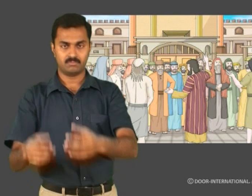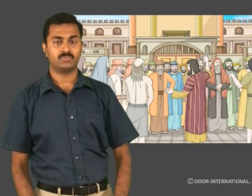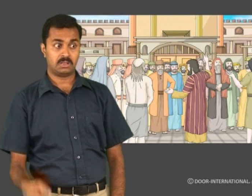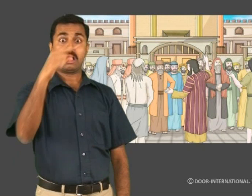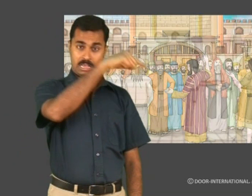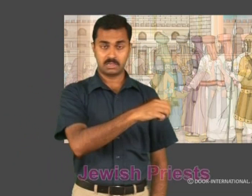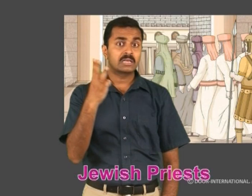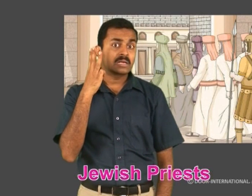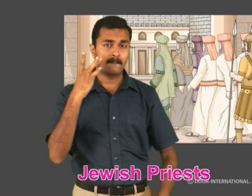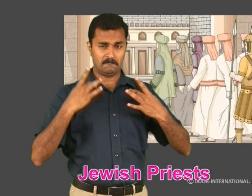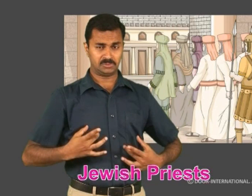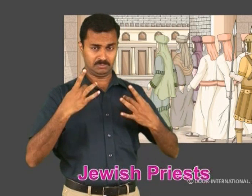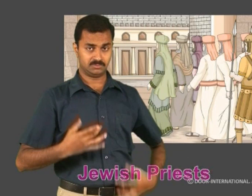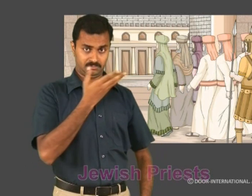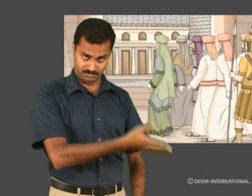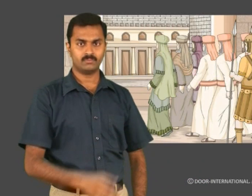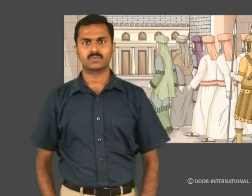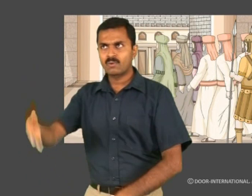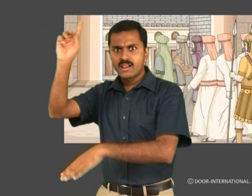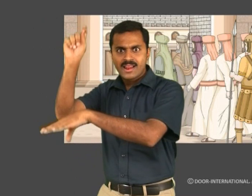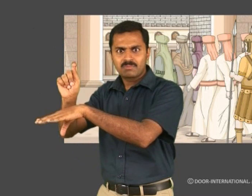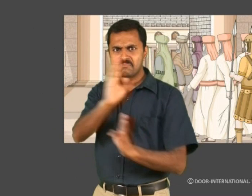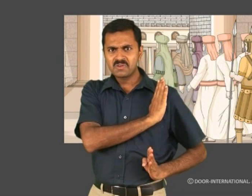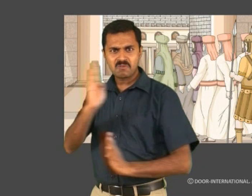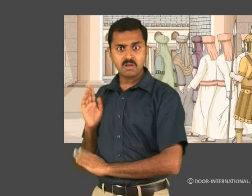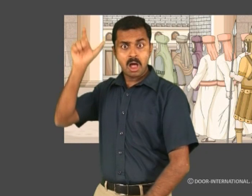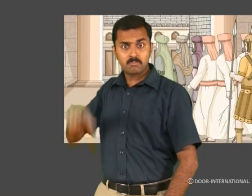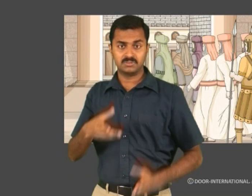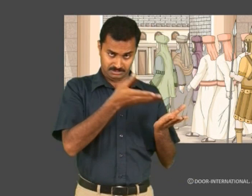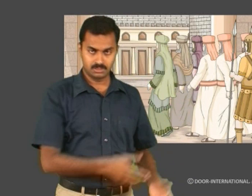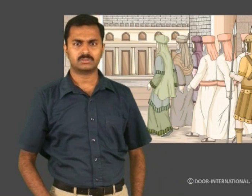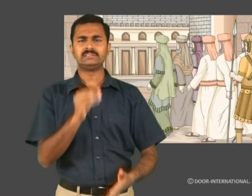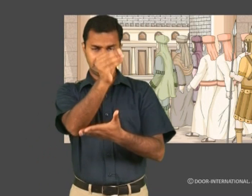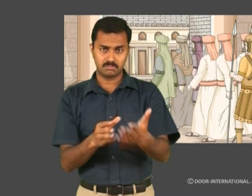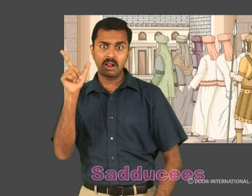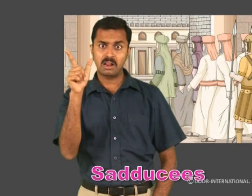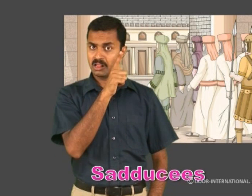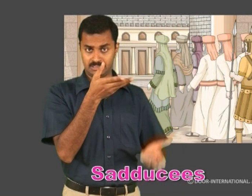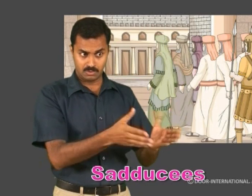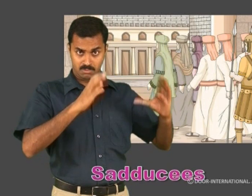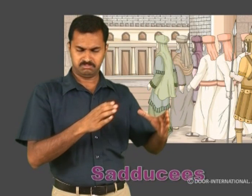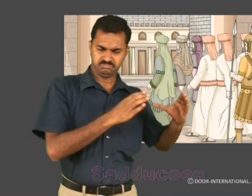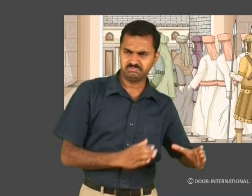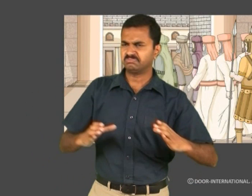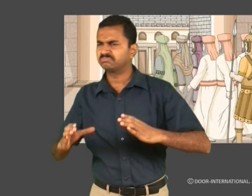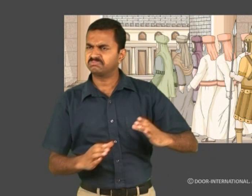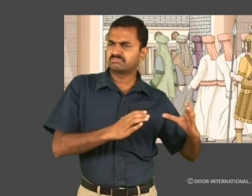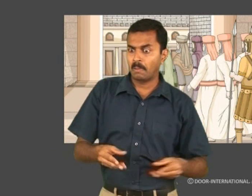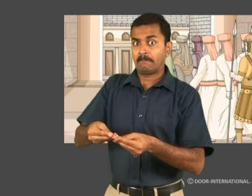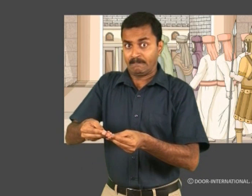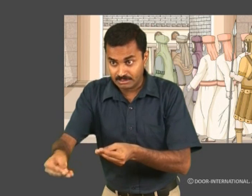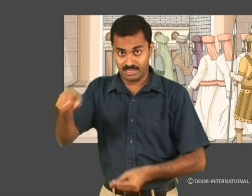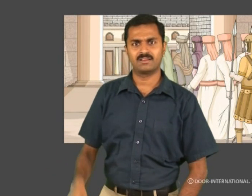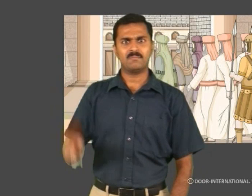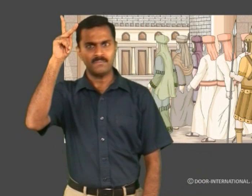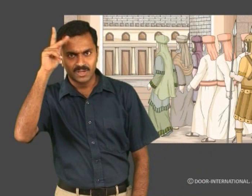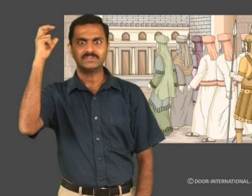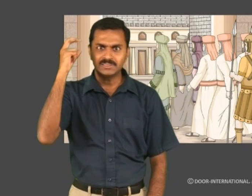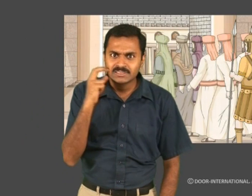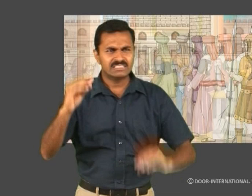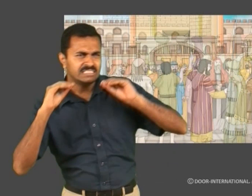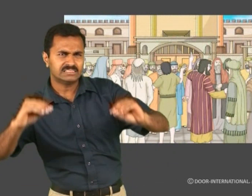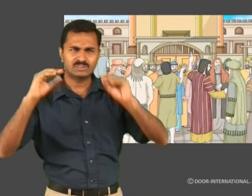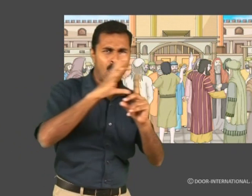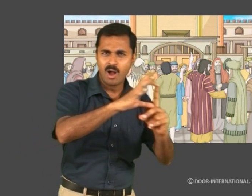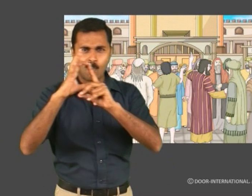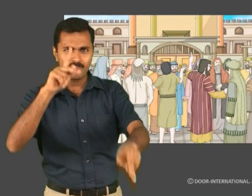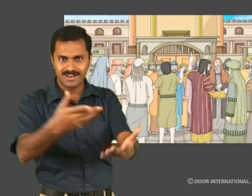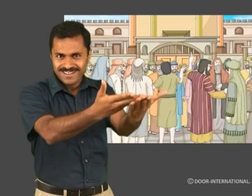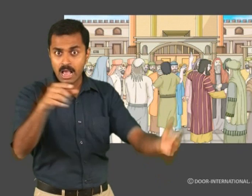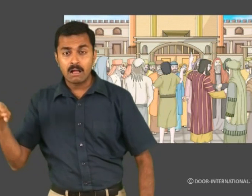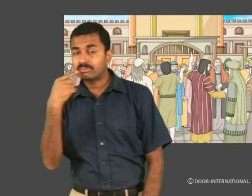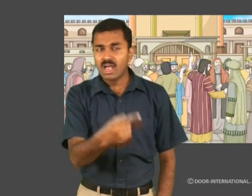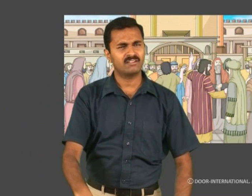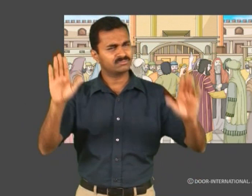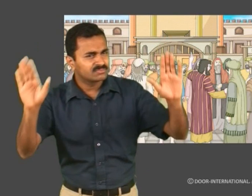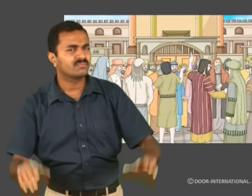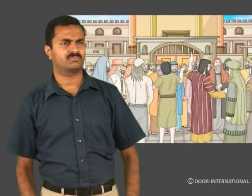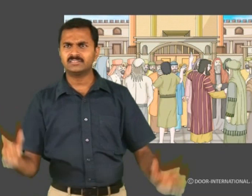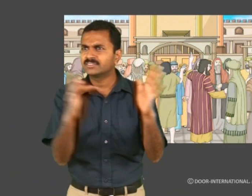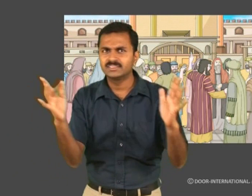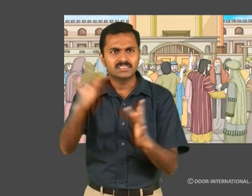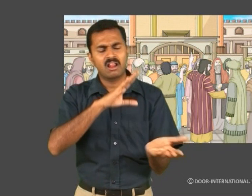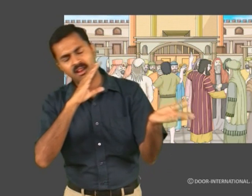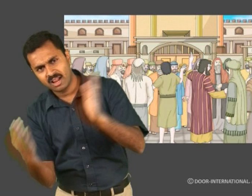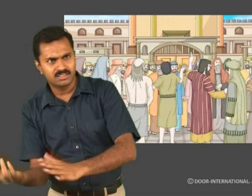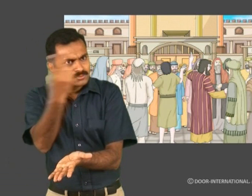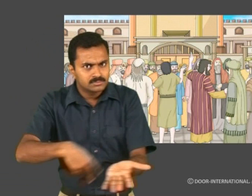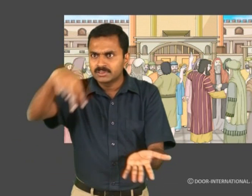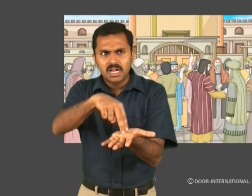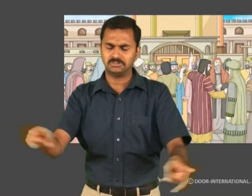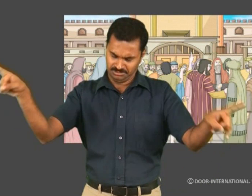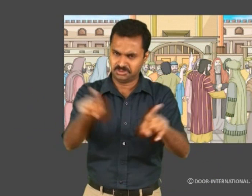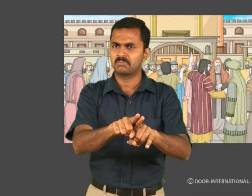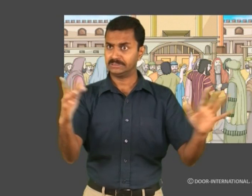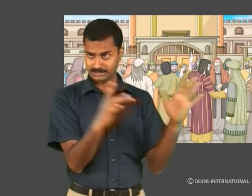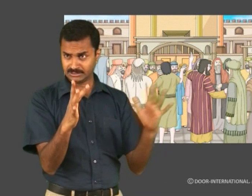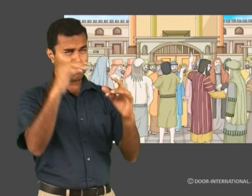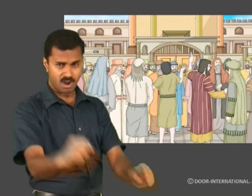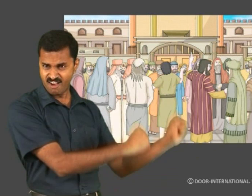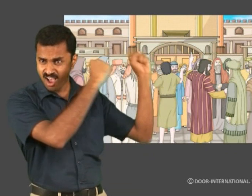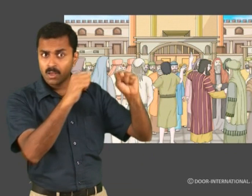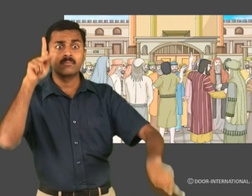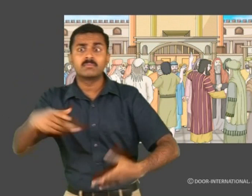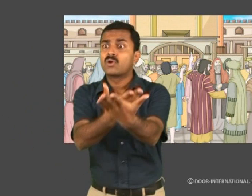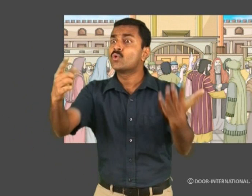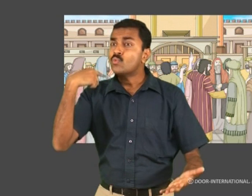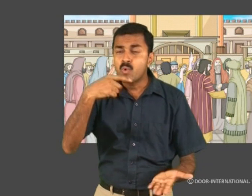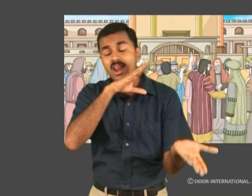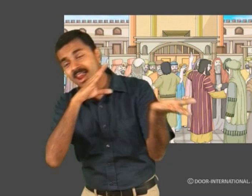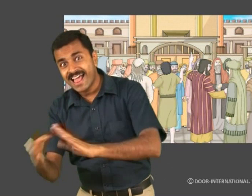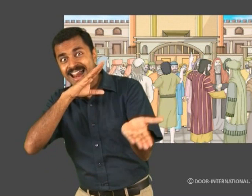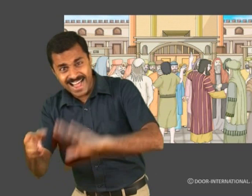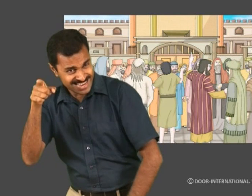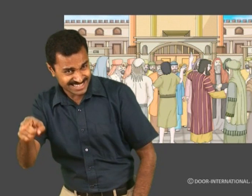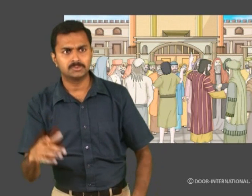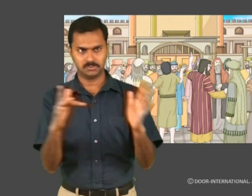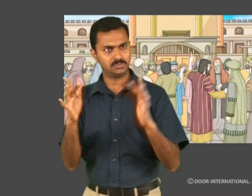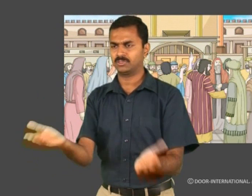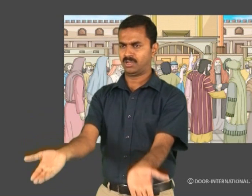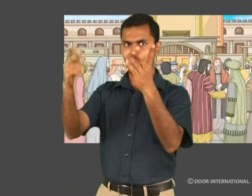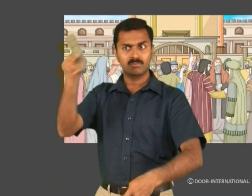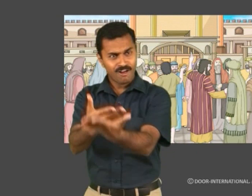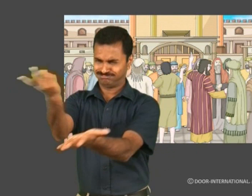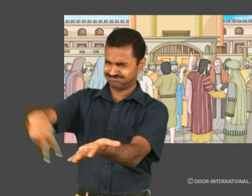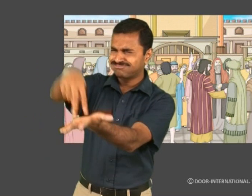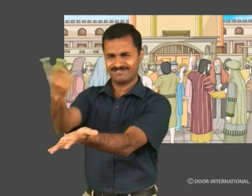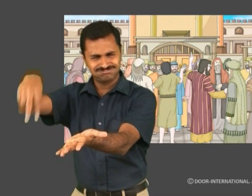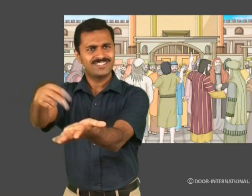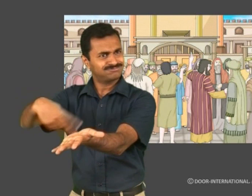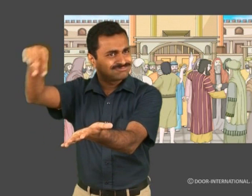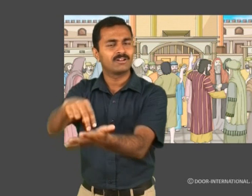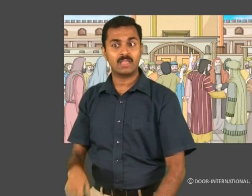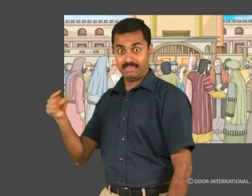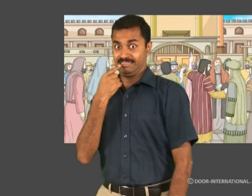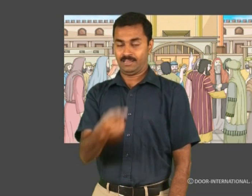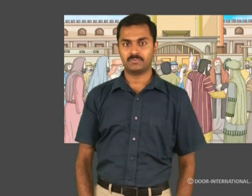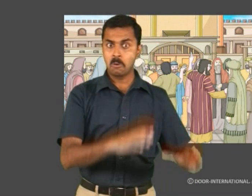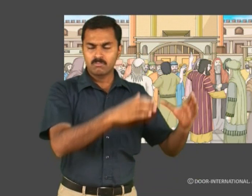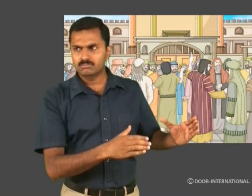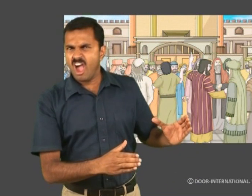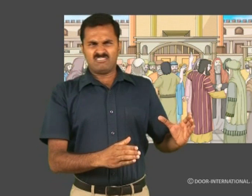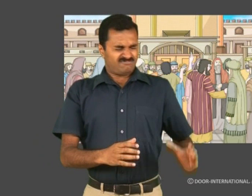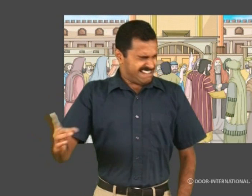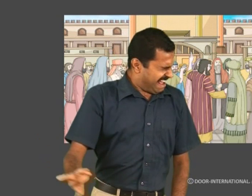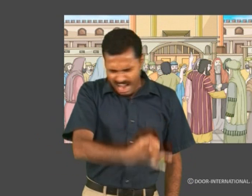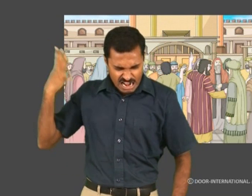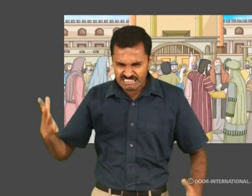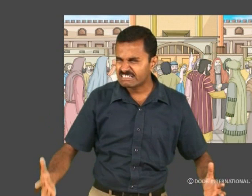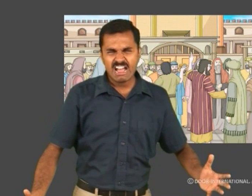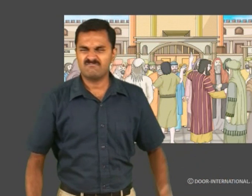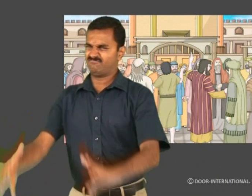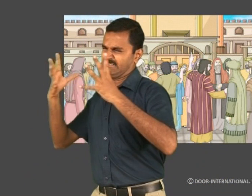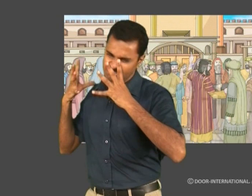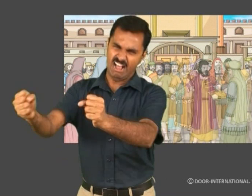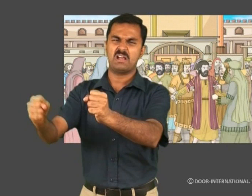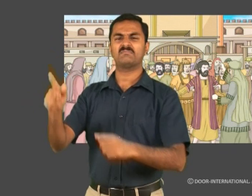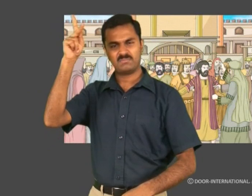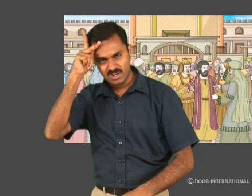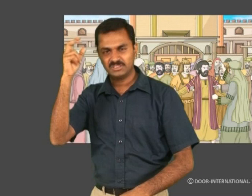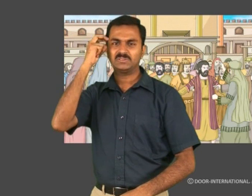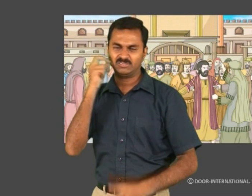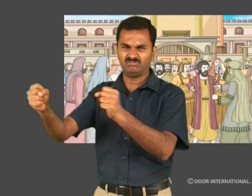While Peter and John were speaking to the people, the priests and the captain of the temple guard and the Sadducees came up to them, greatly disturbed that they were teaching the people and proclaiming in Jesus the resurrection of the dead.